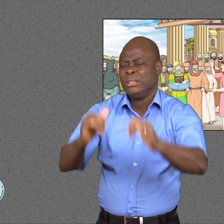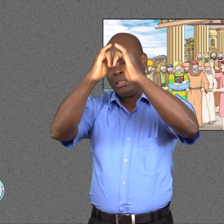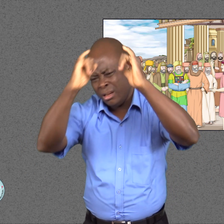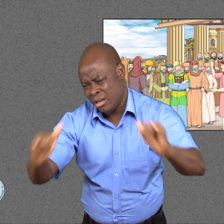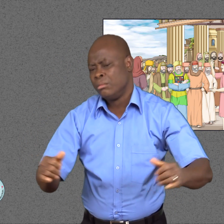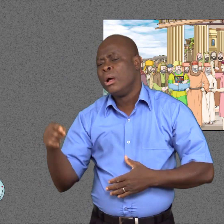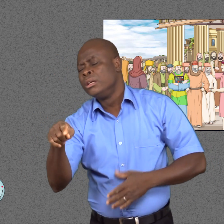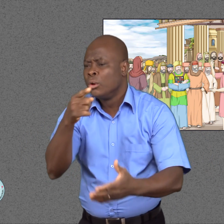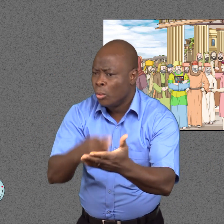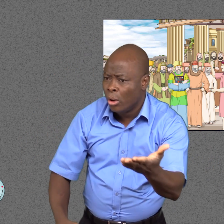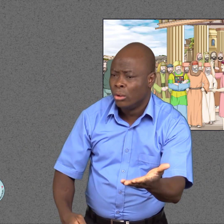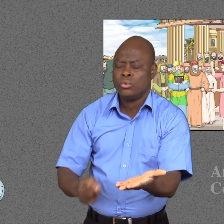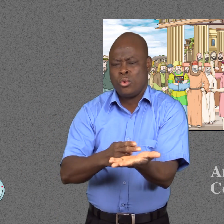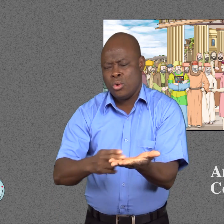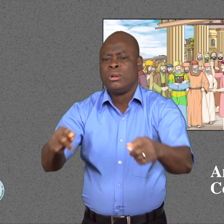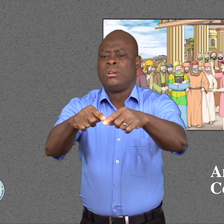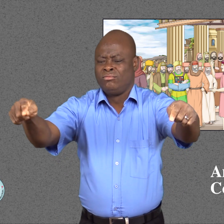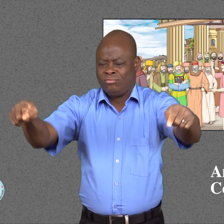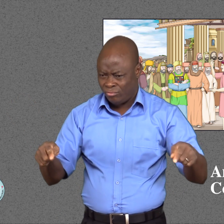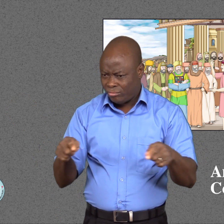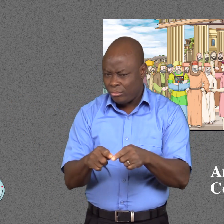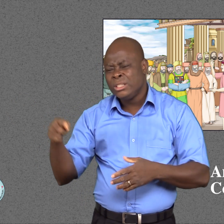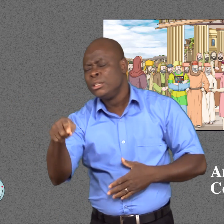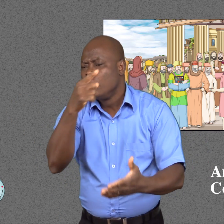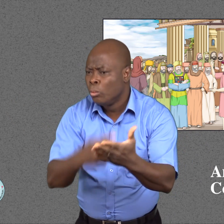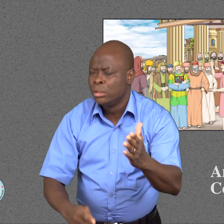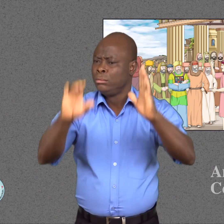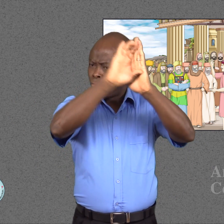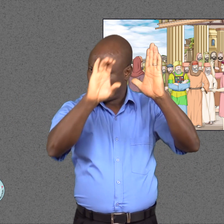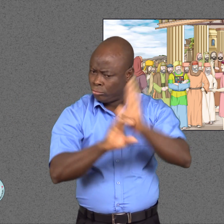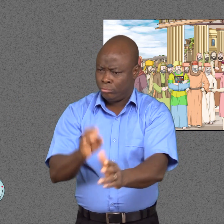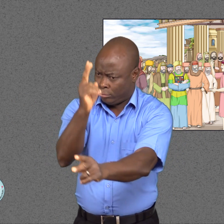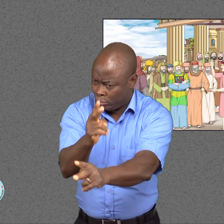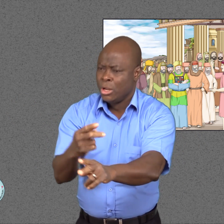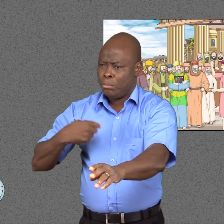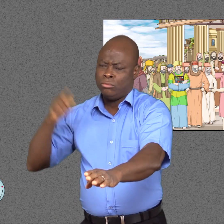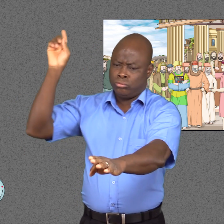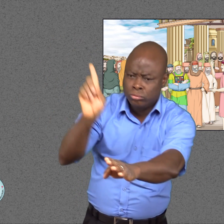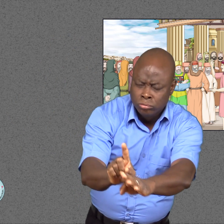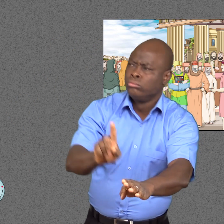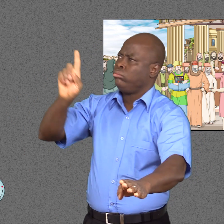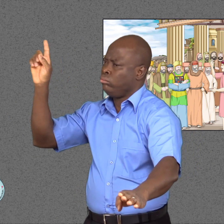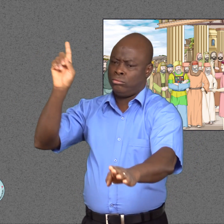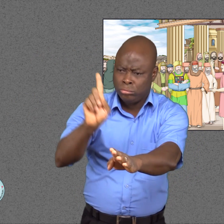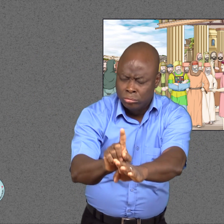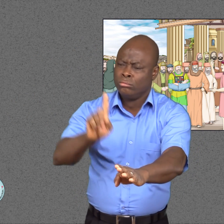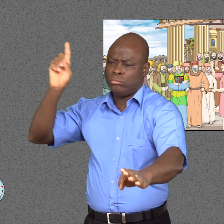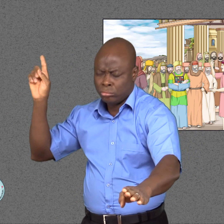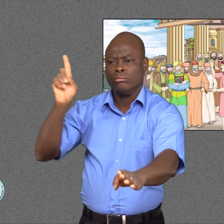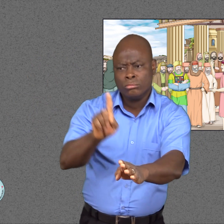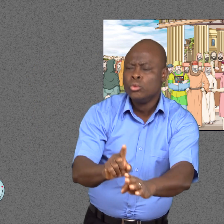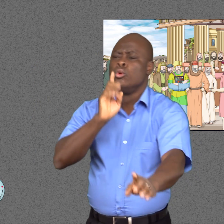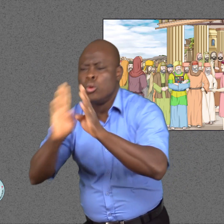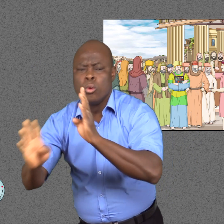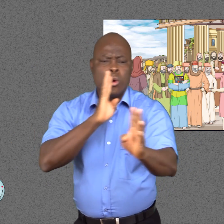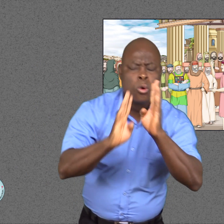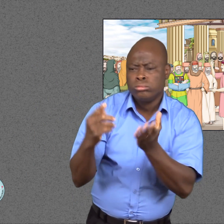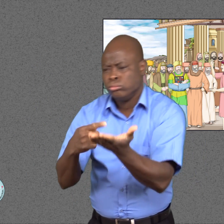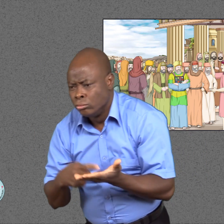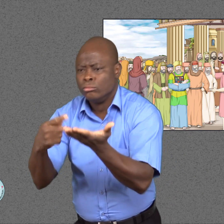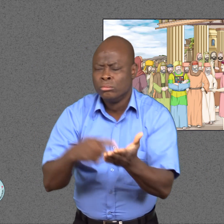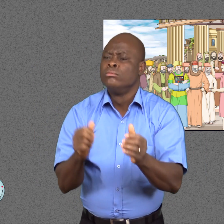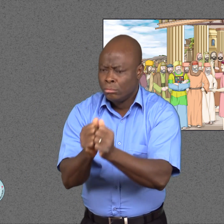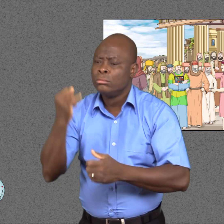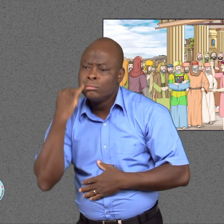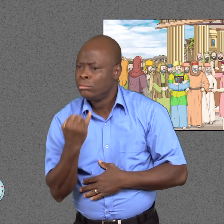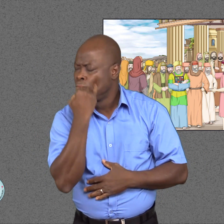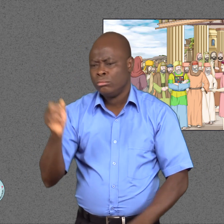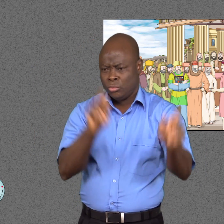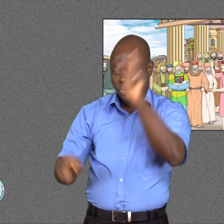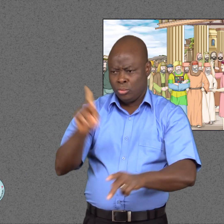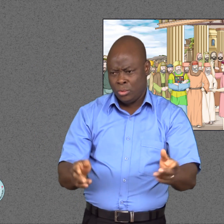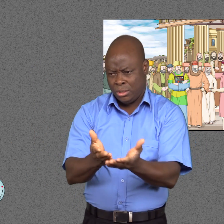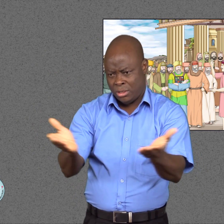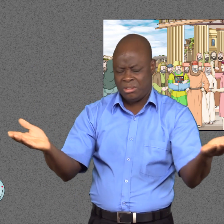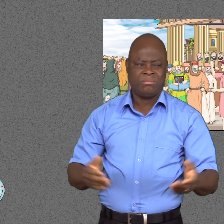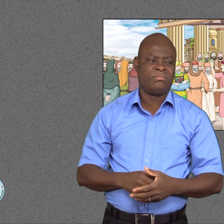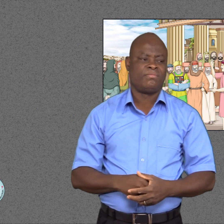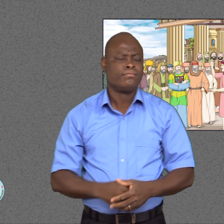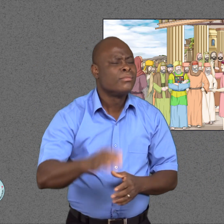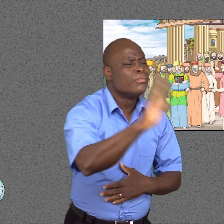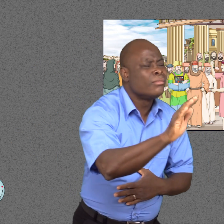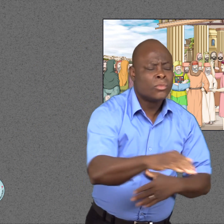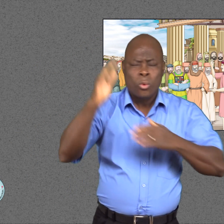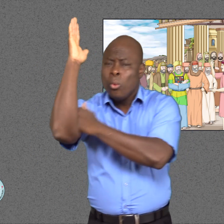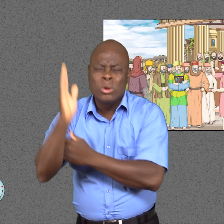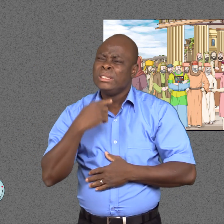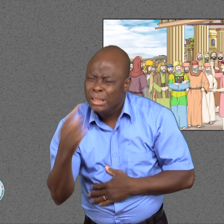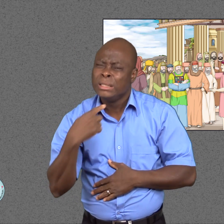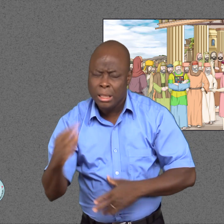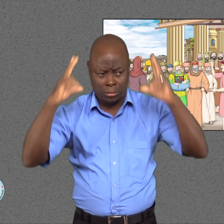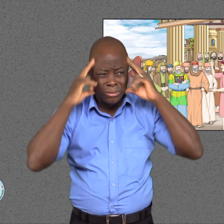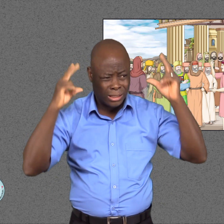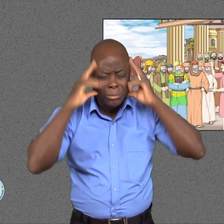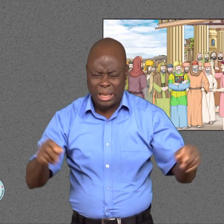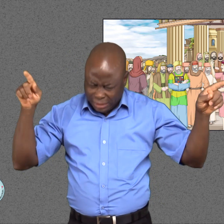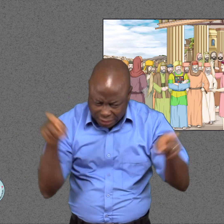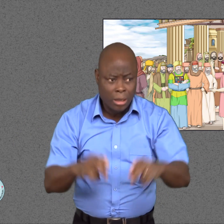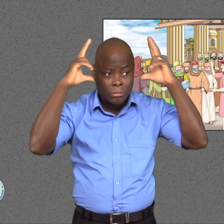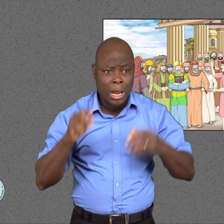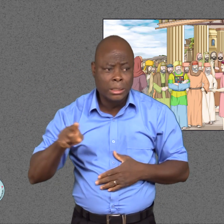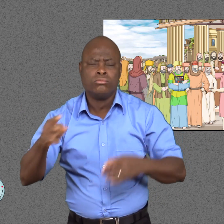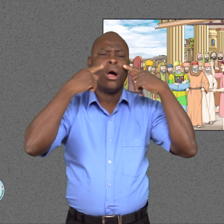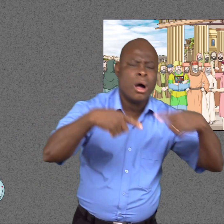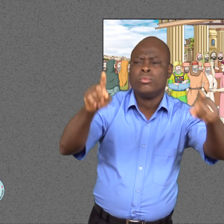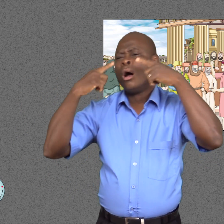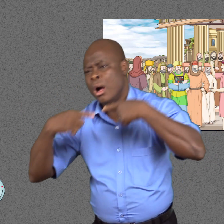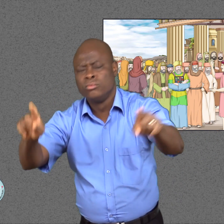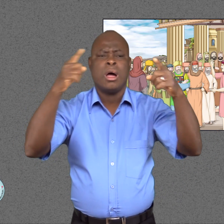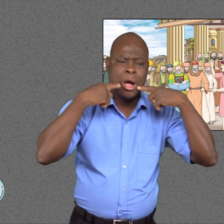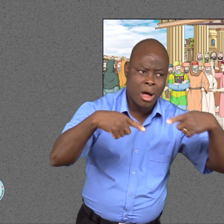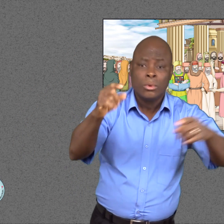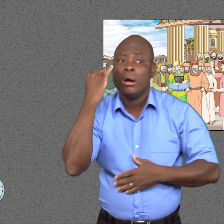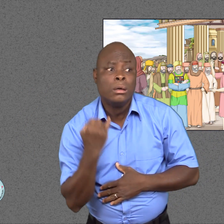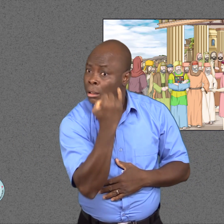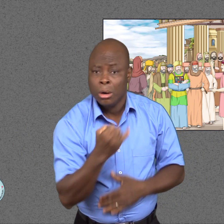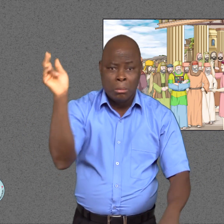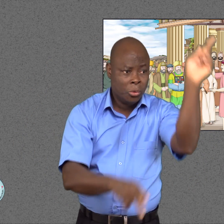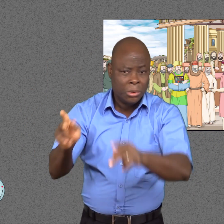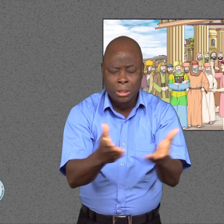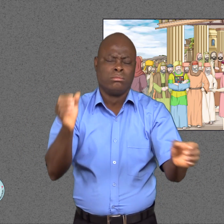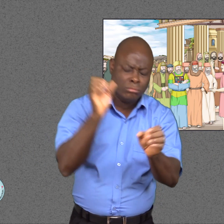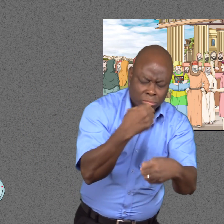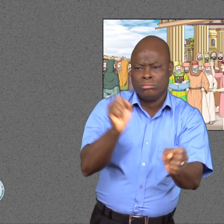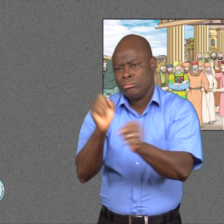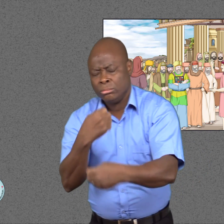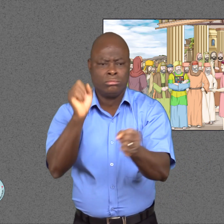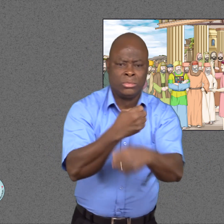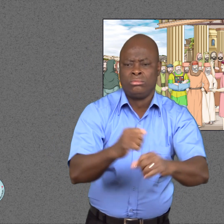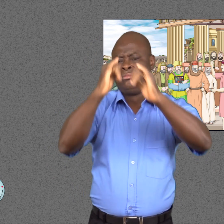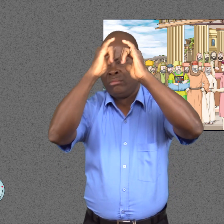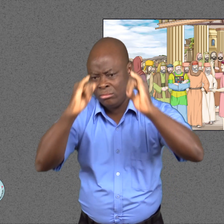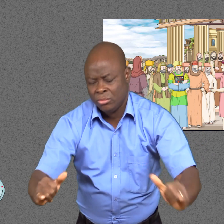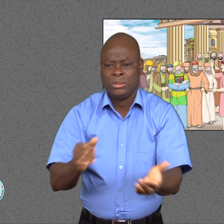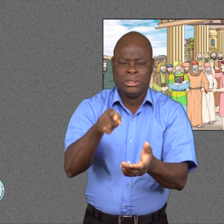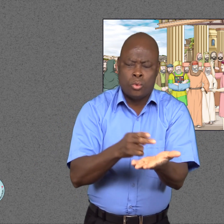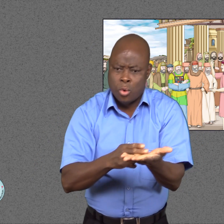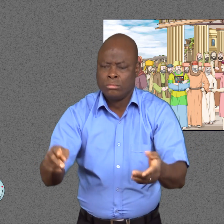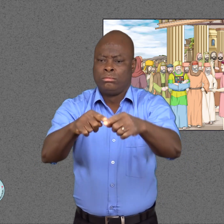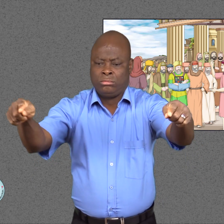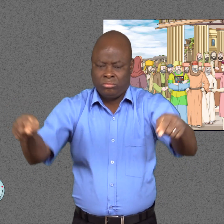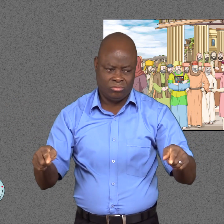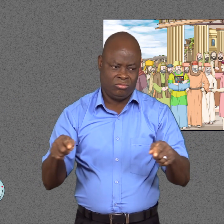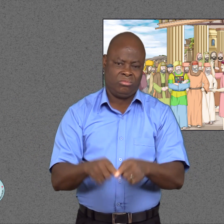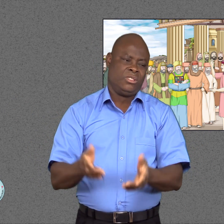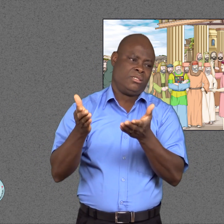Our fathers had the tabernacle of the Testimony with them in the wilderness.